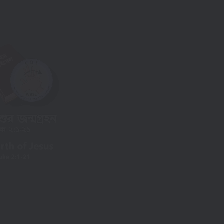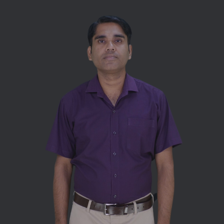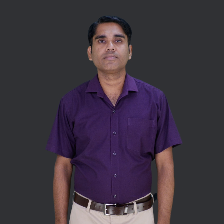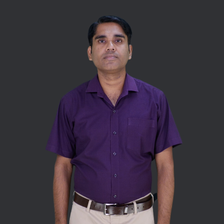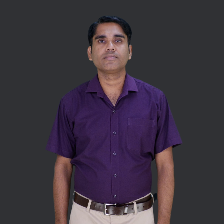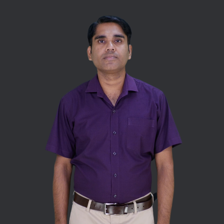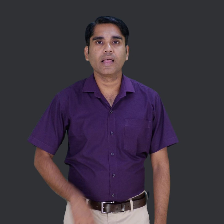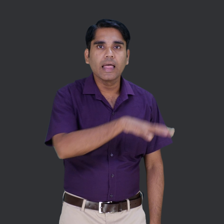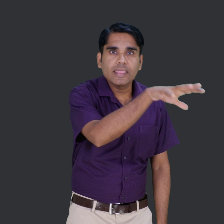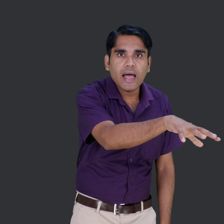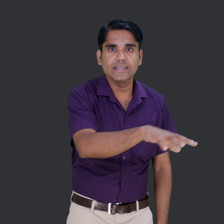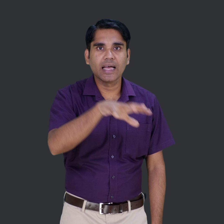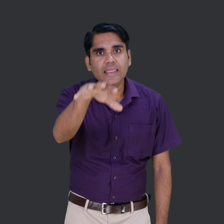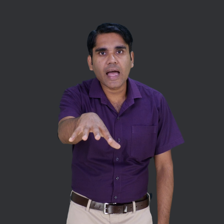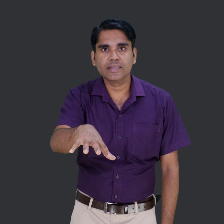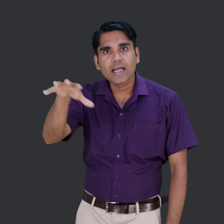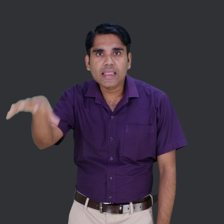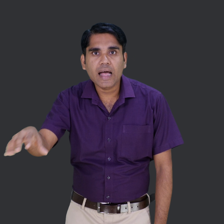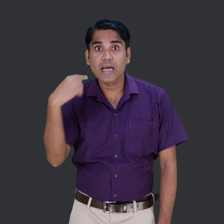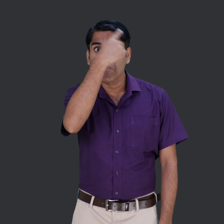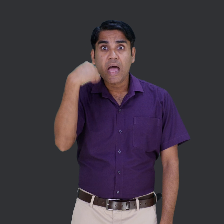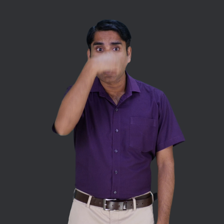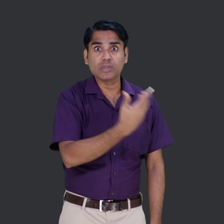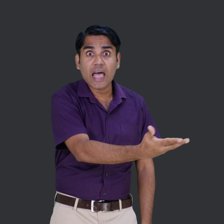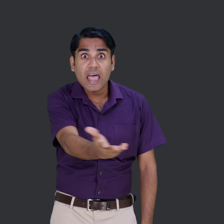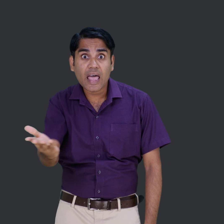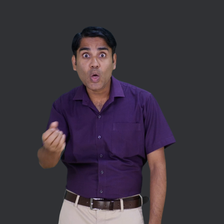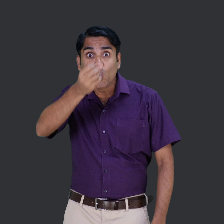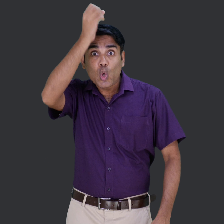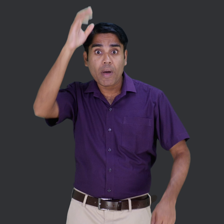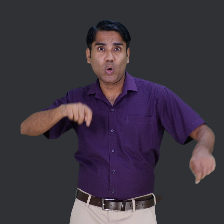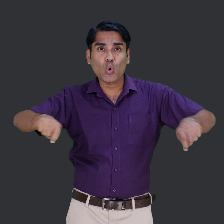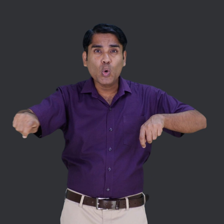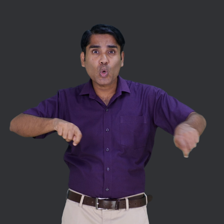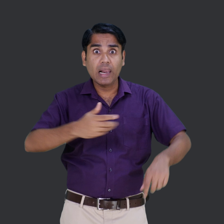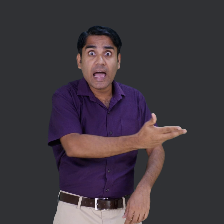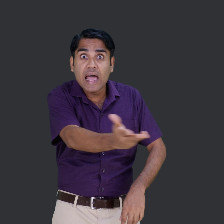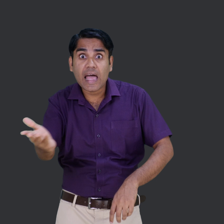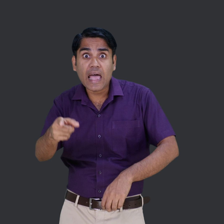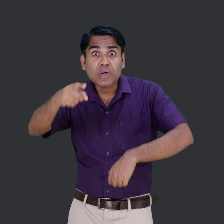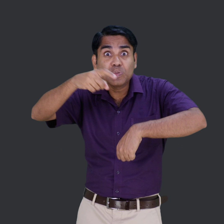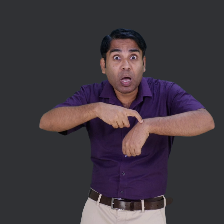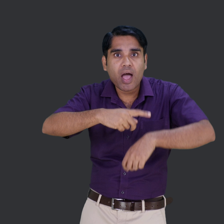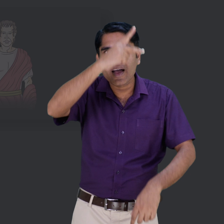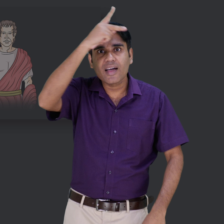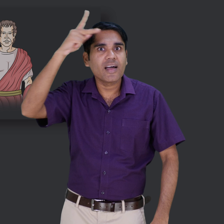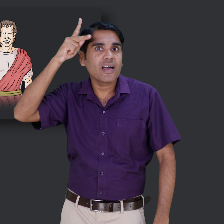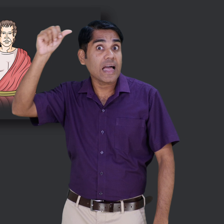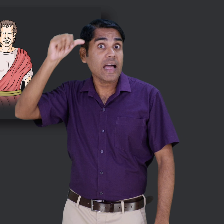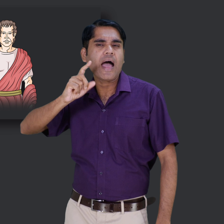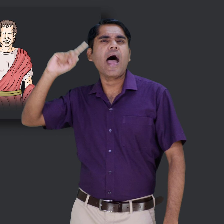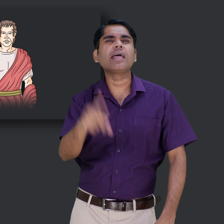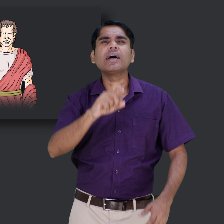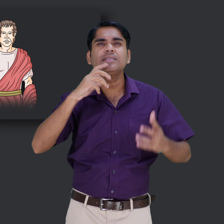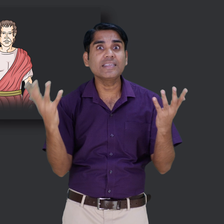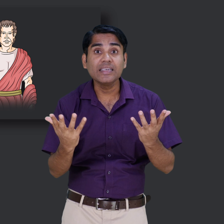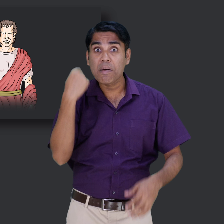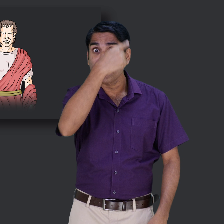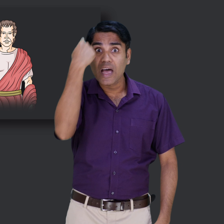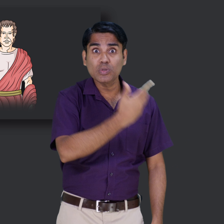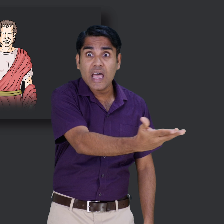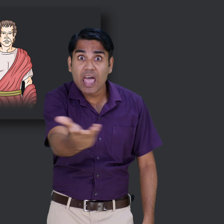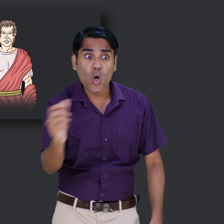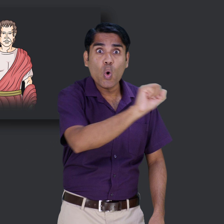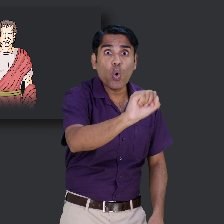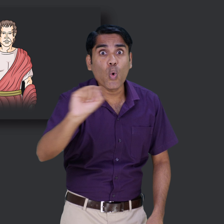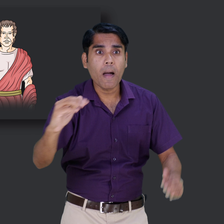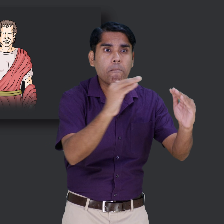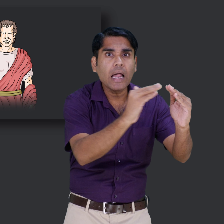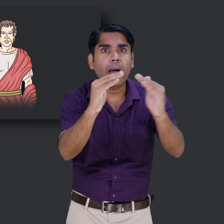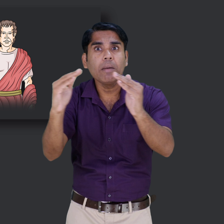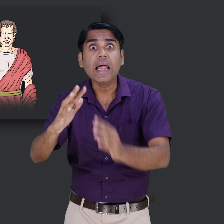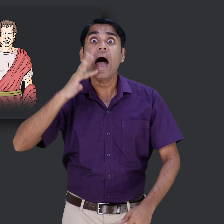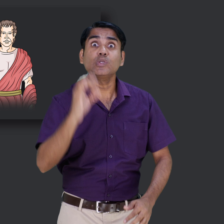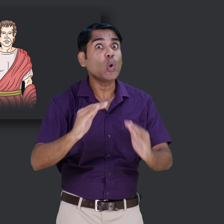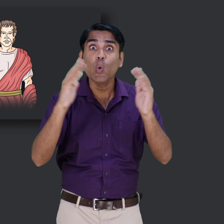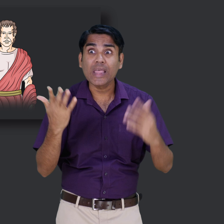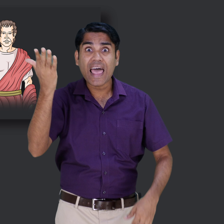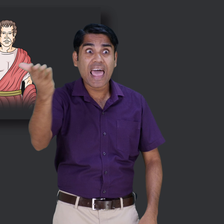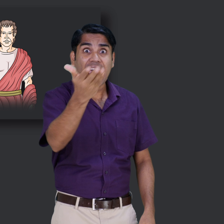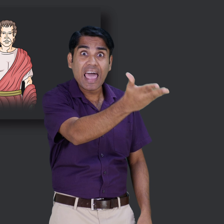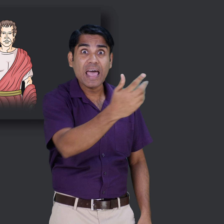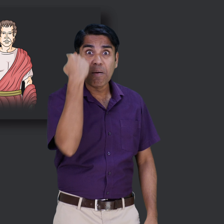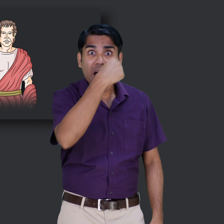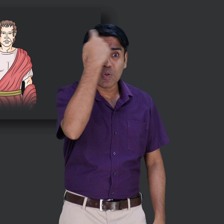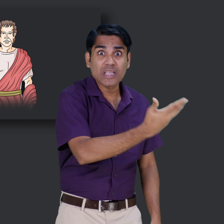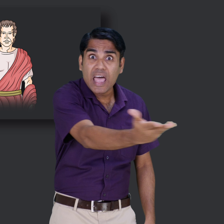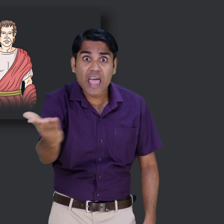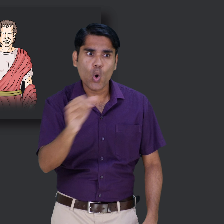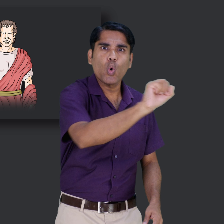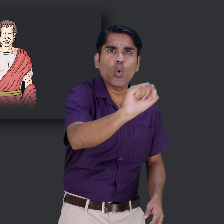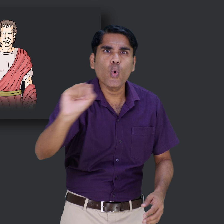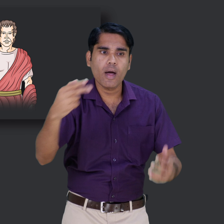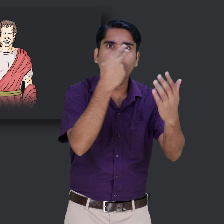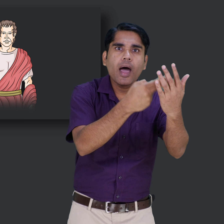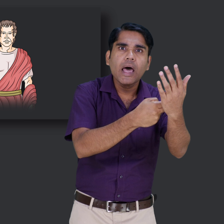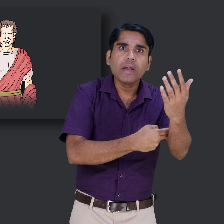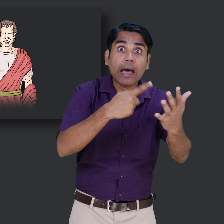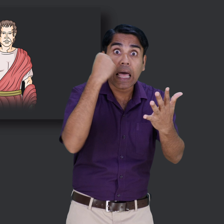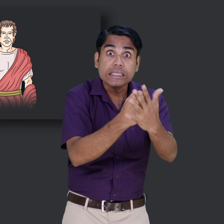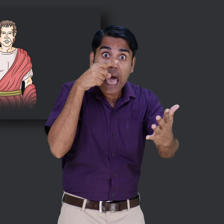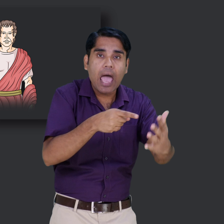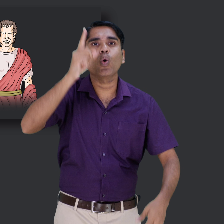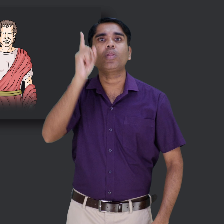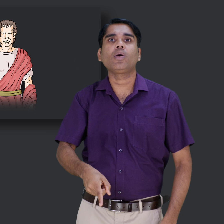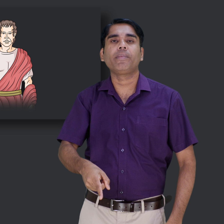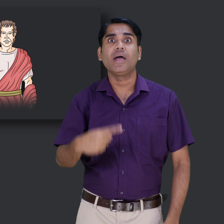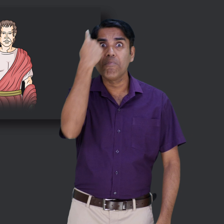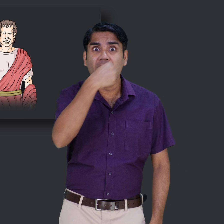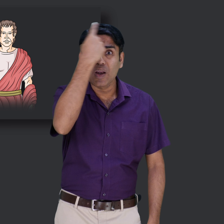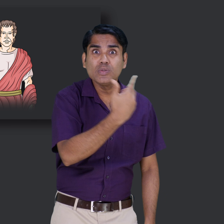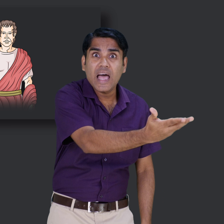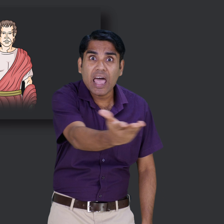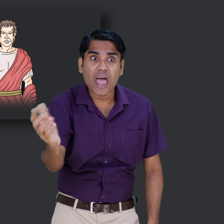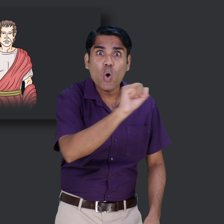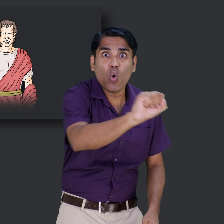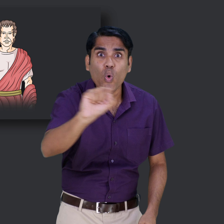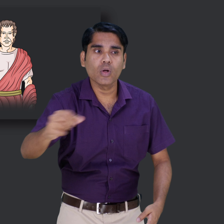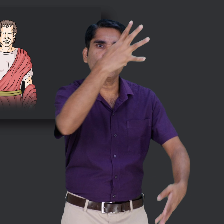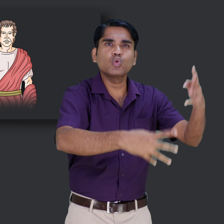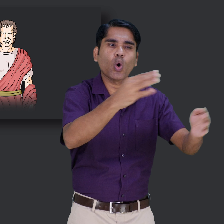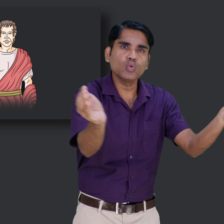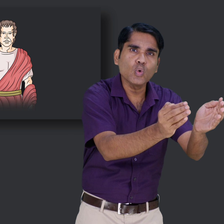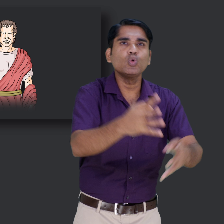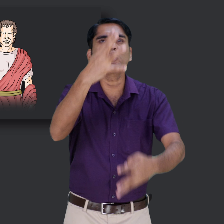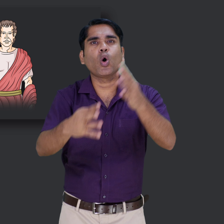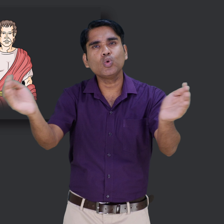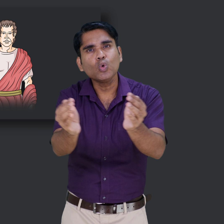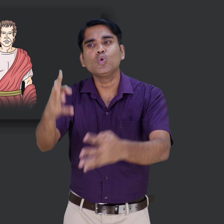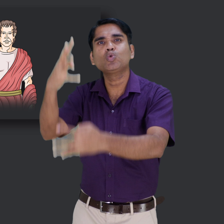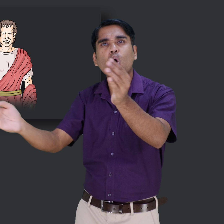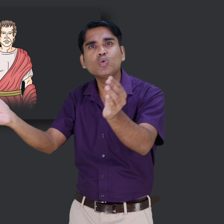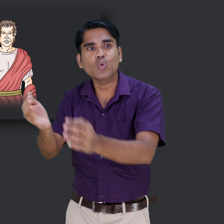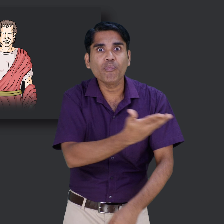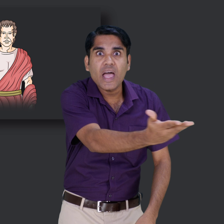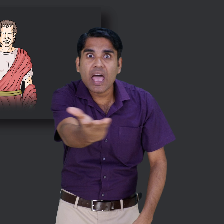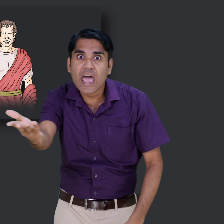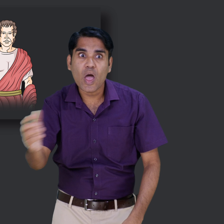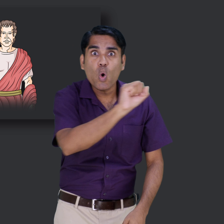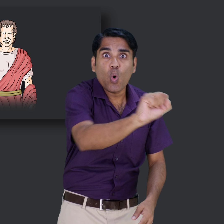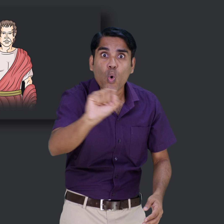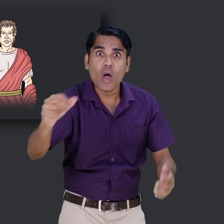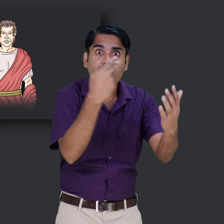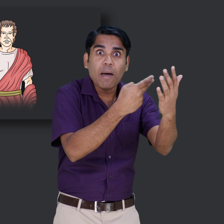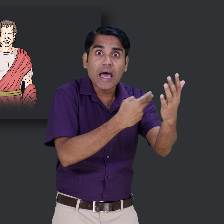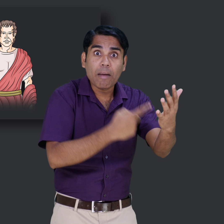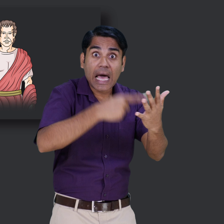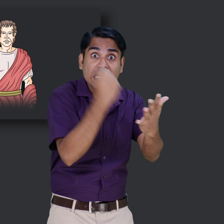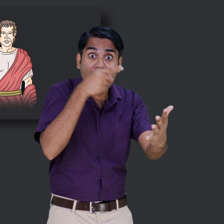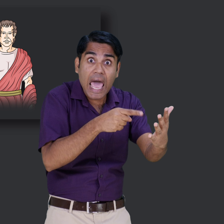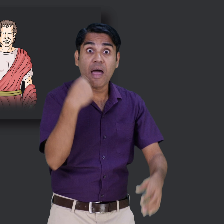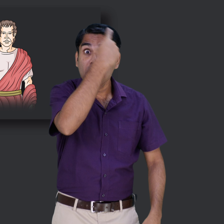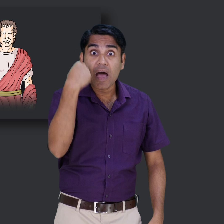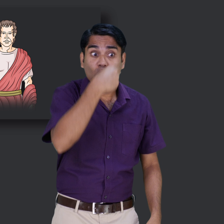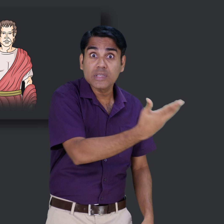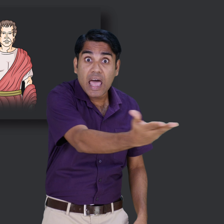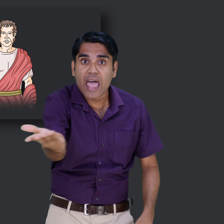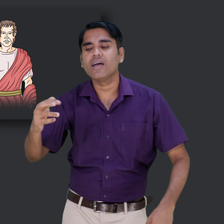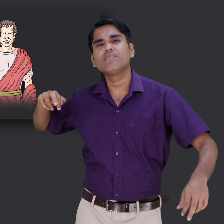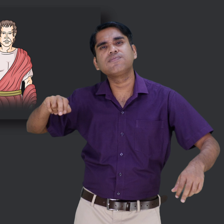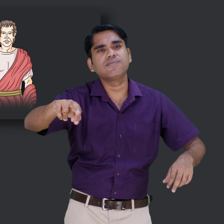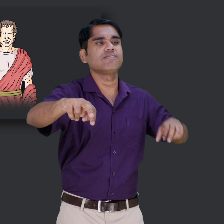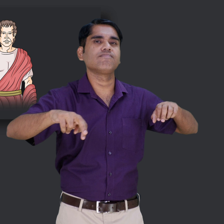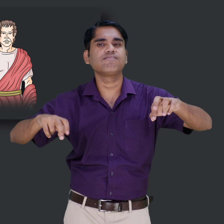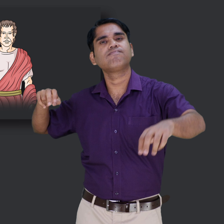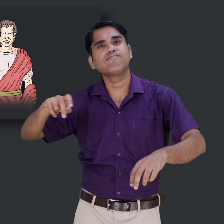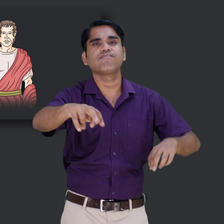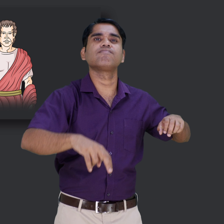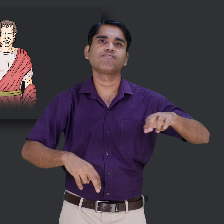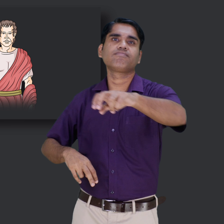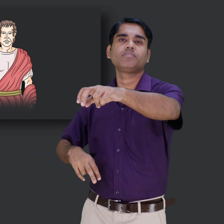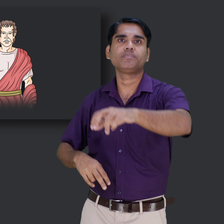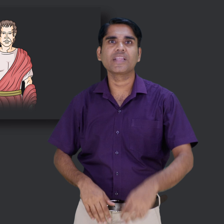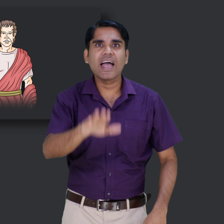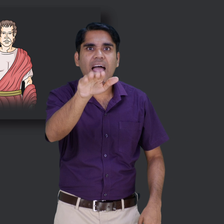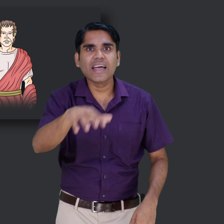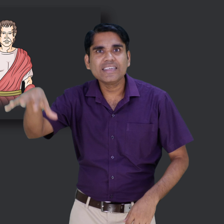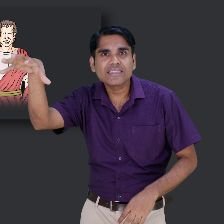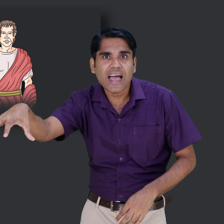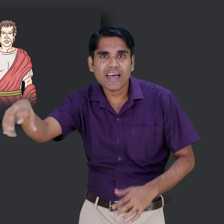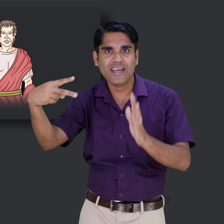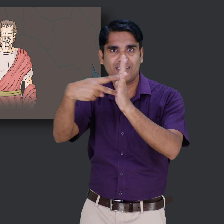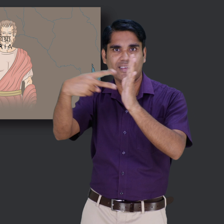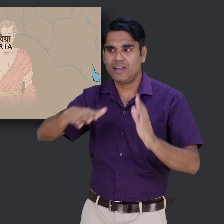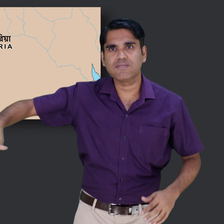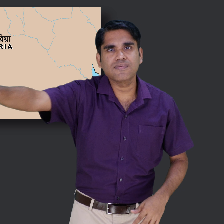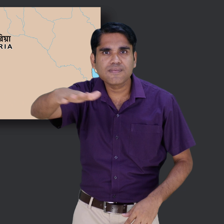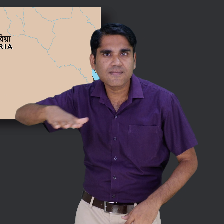Now in those days a decree went out from Caesar Augustus that a census should be taken of the whole empire.